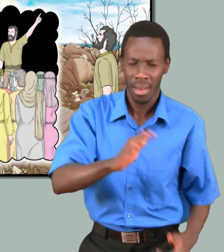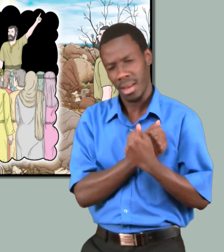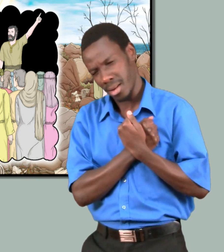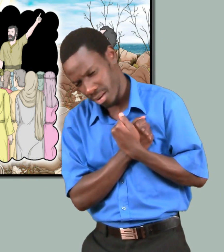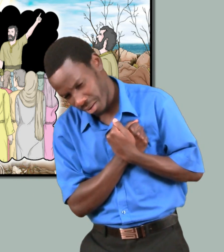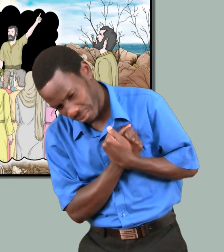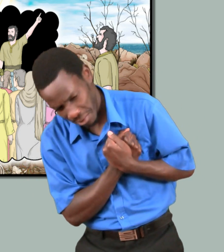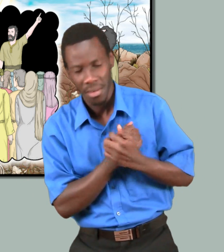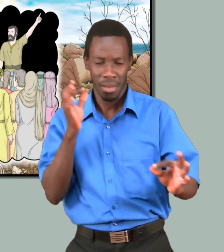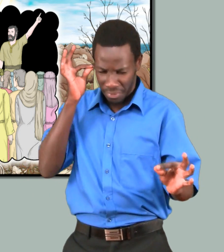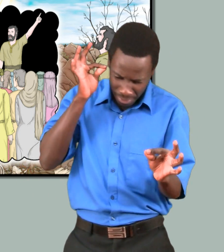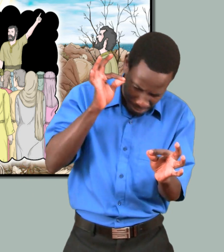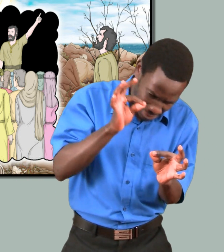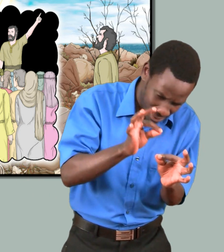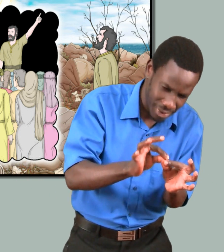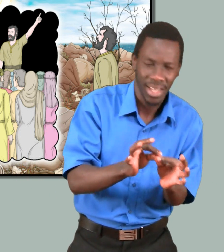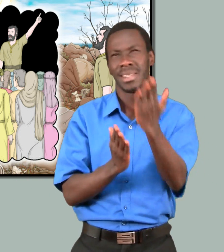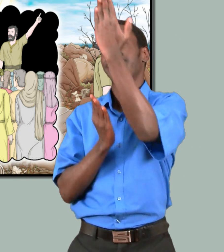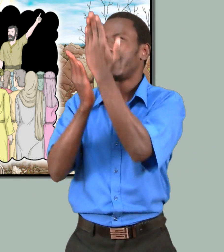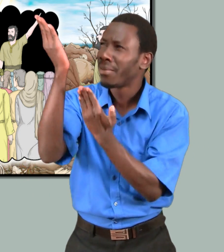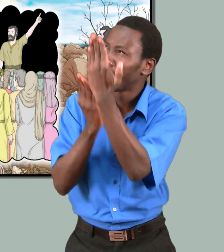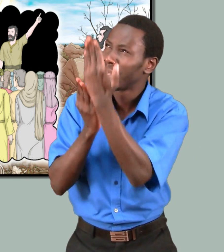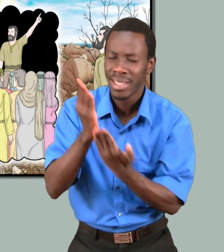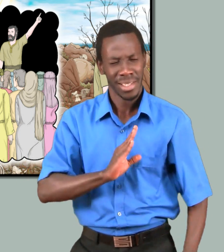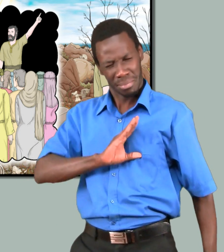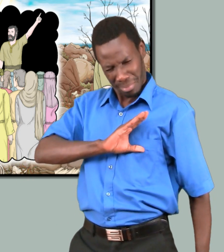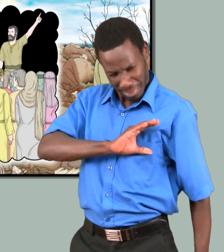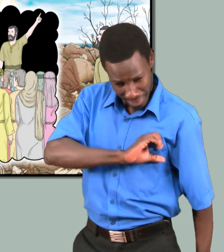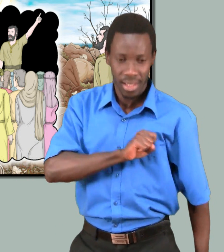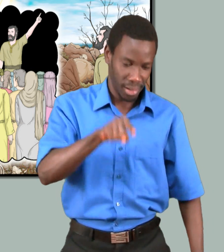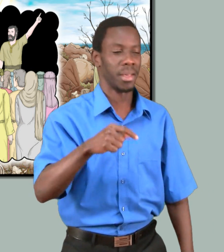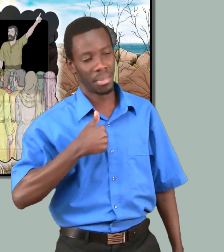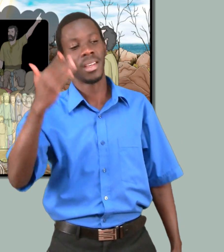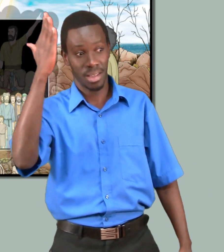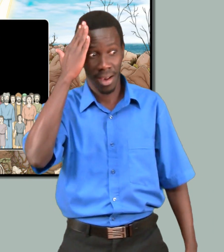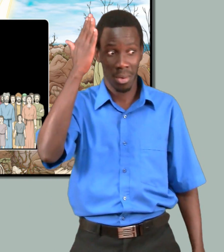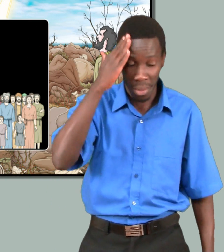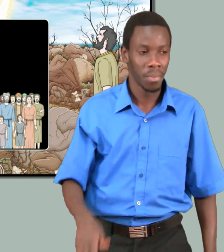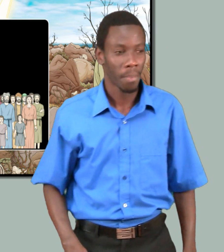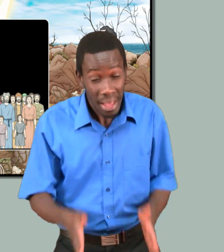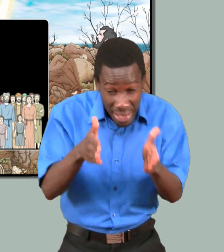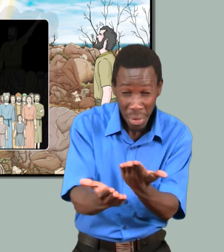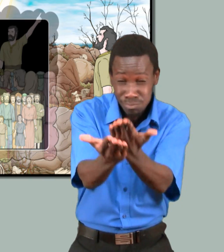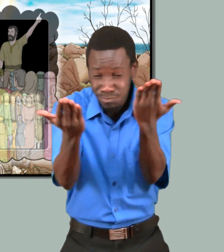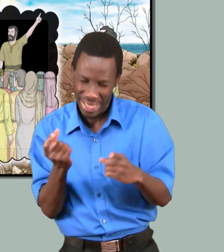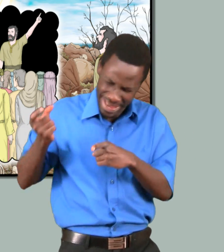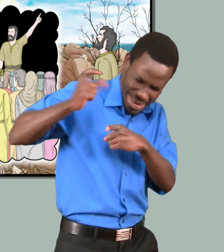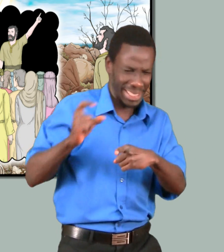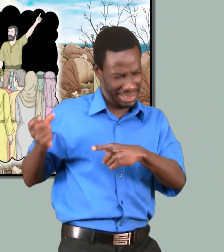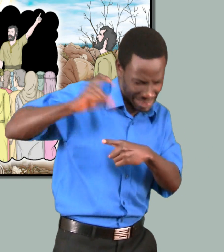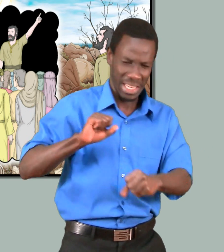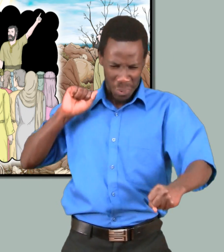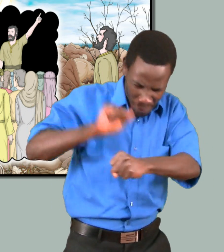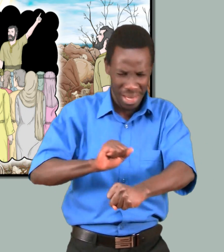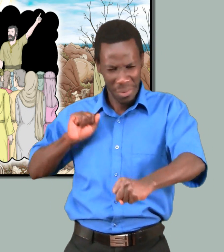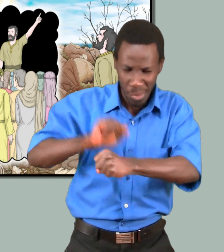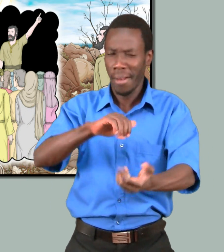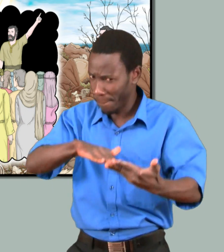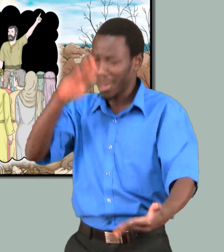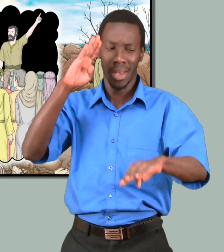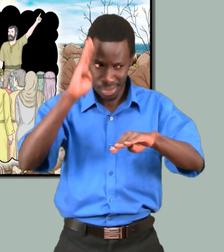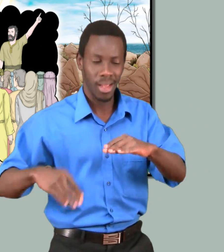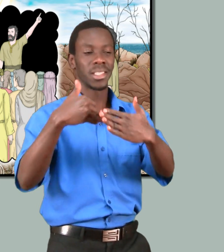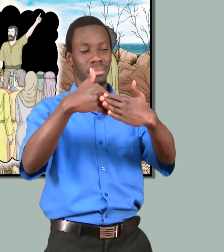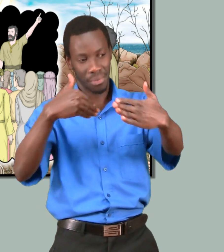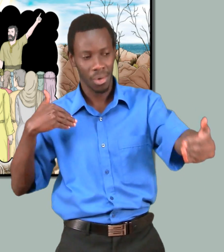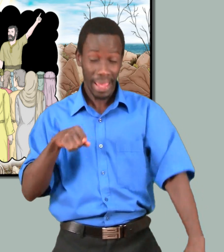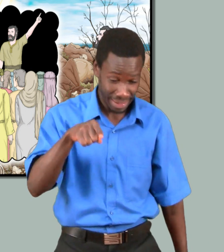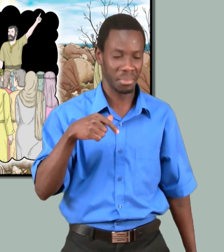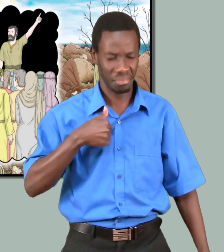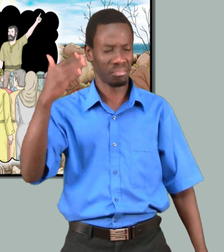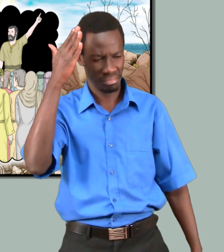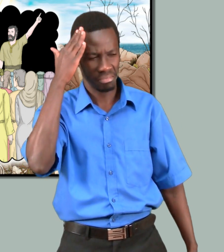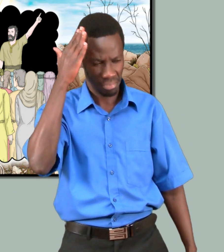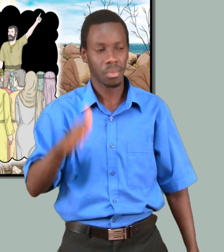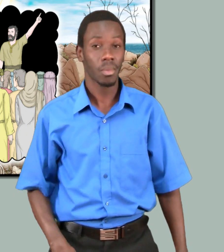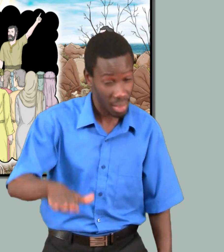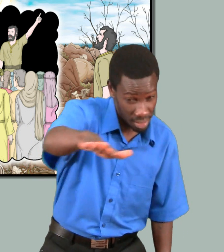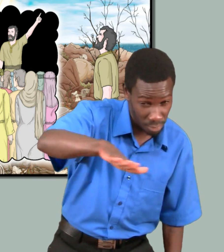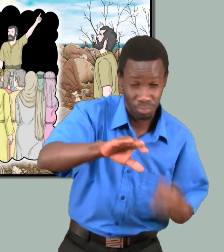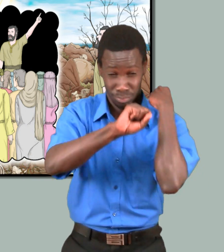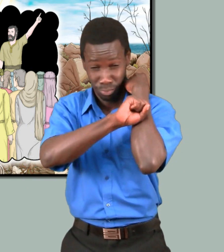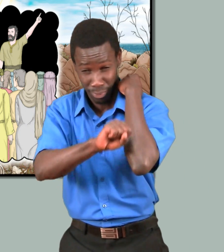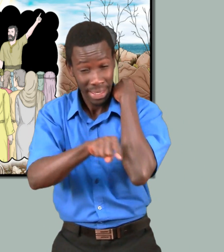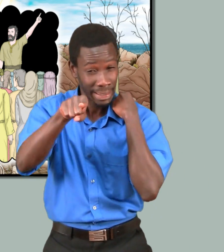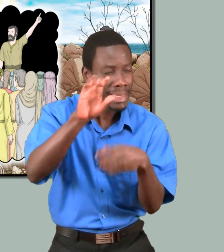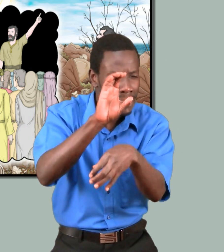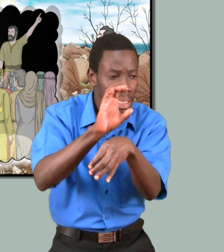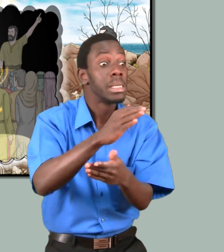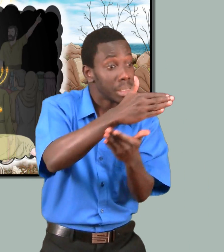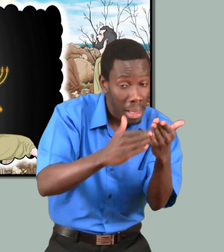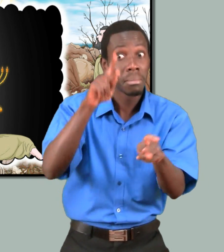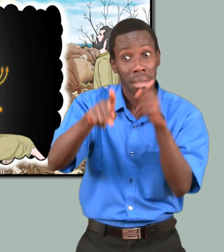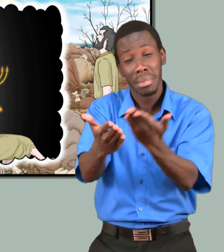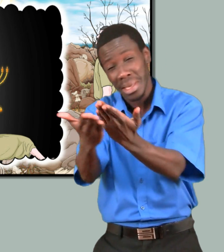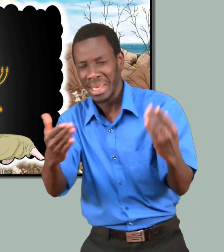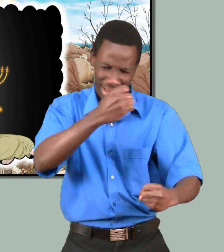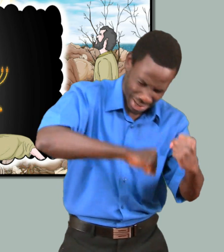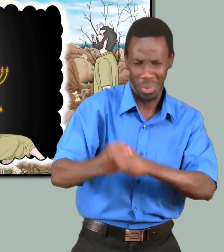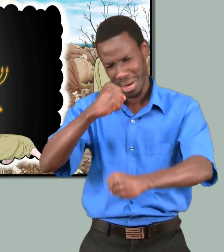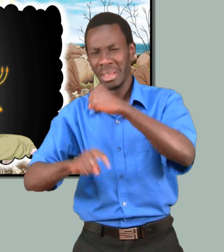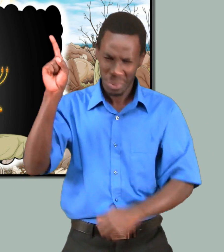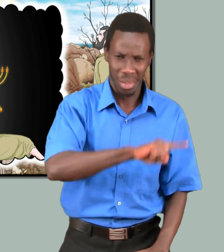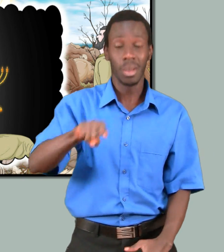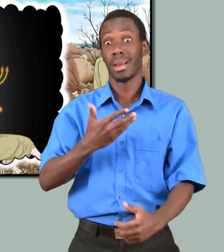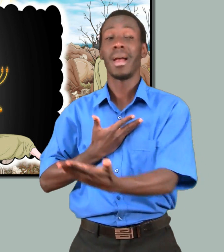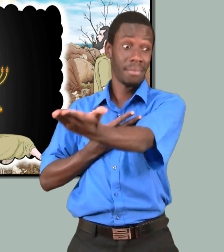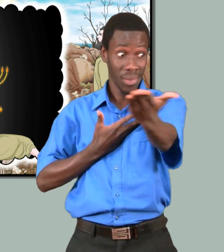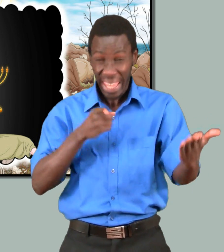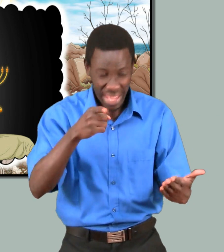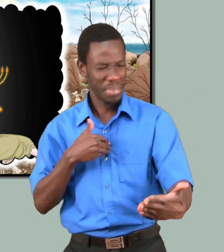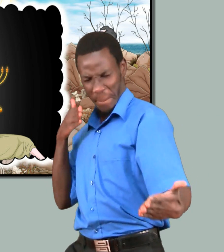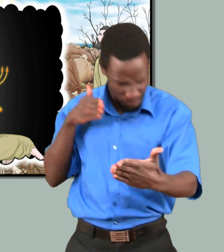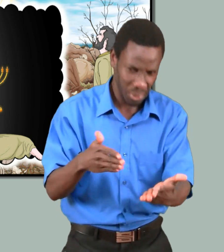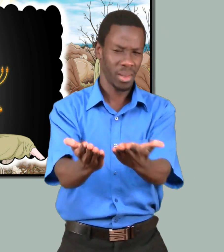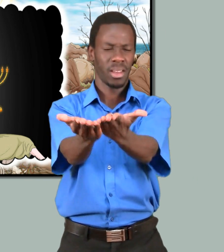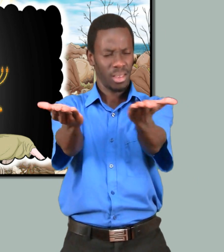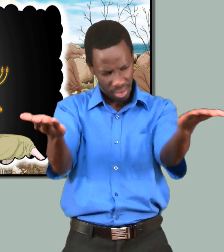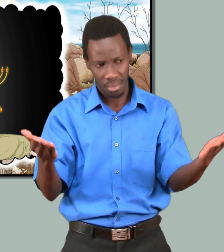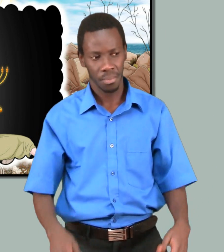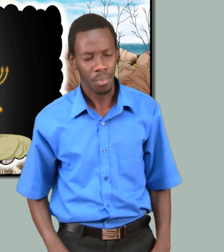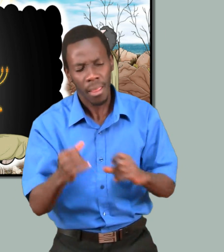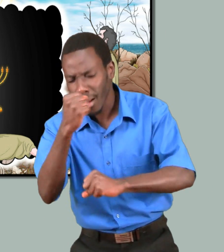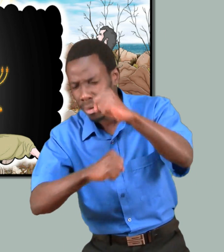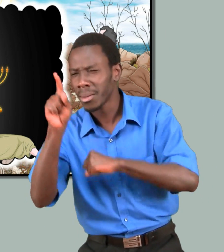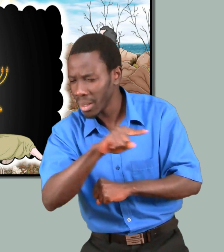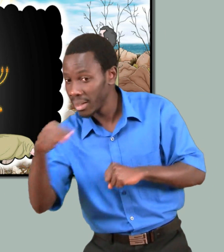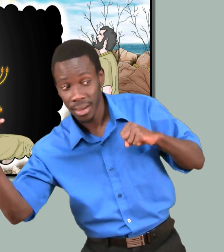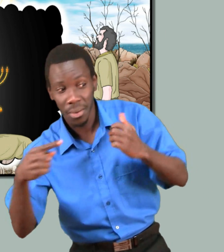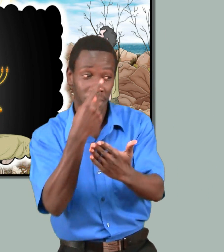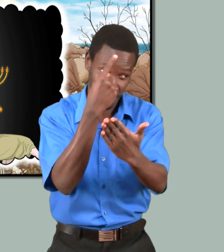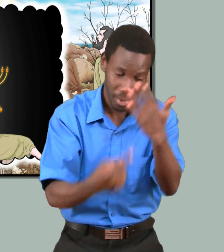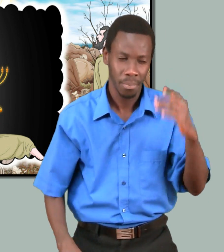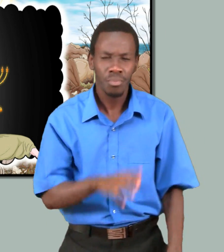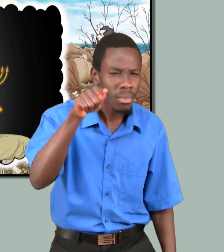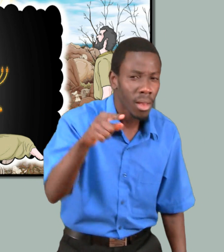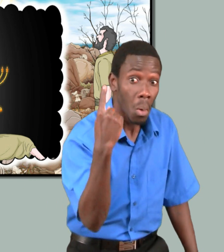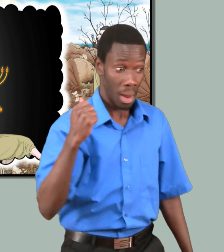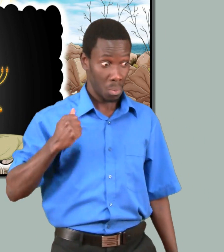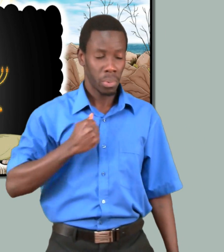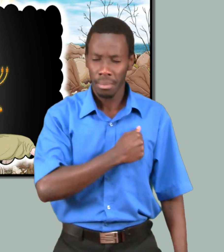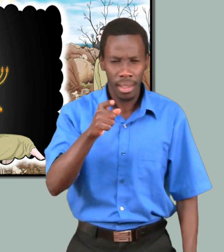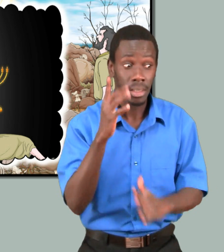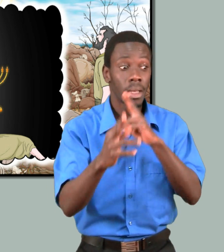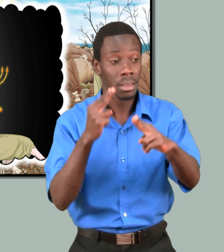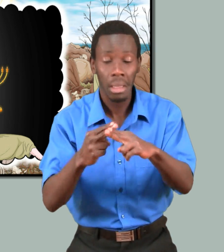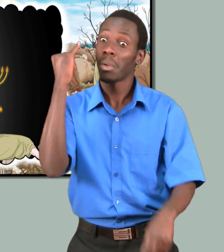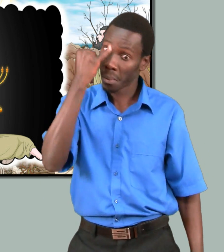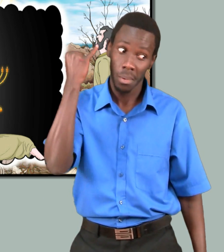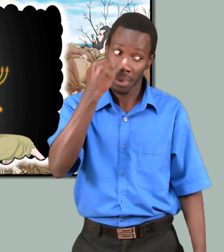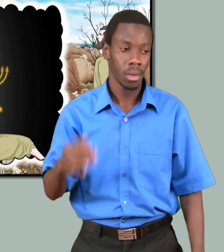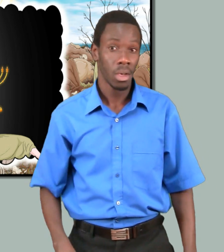I know your deeds—your love, your faith, your service, your perseverance—and your latter deeds are greater than your first.